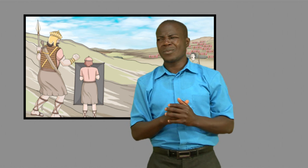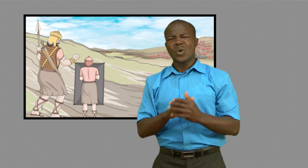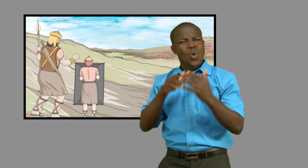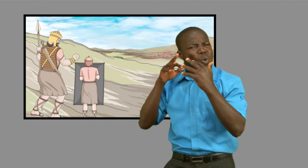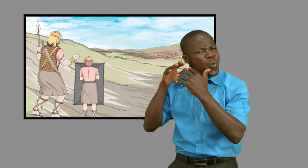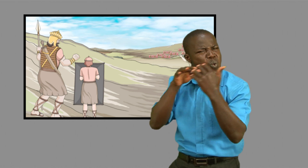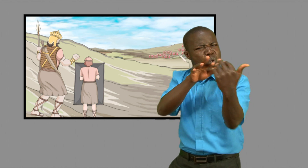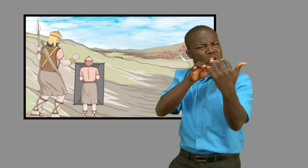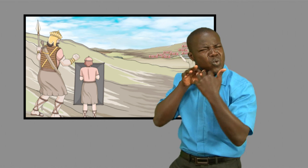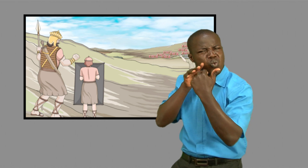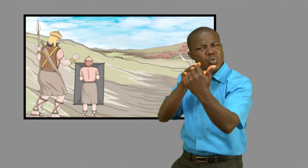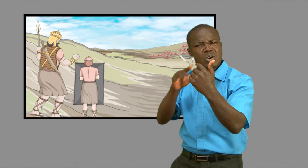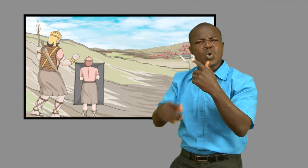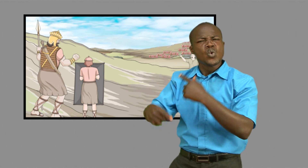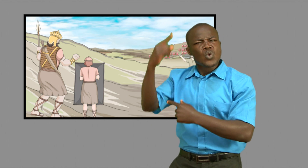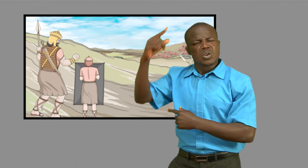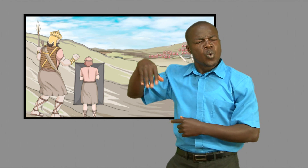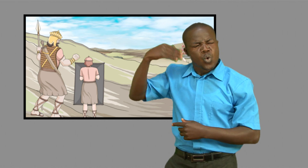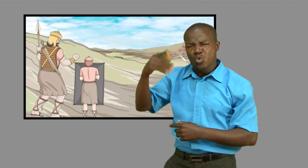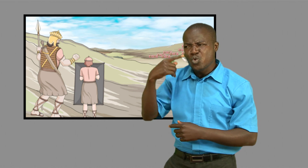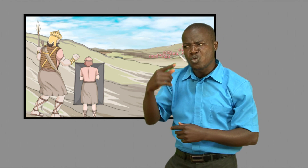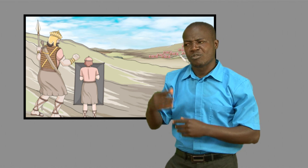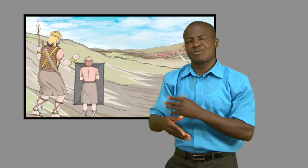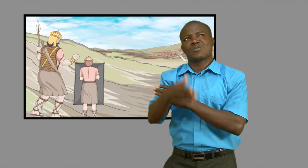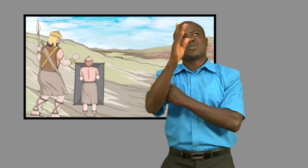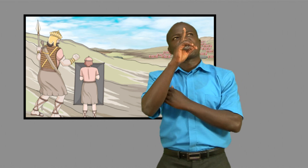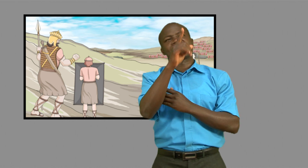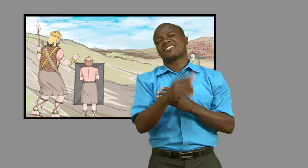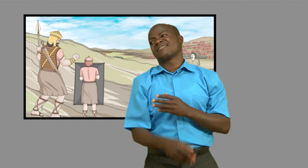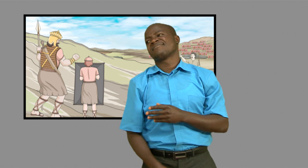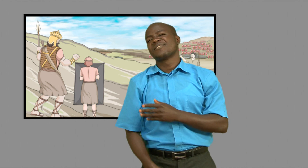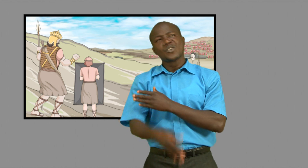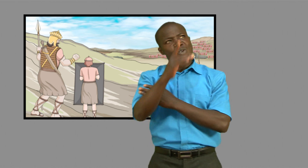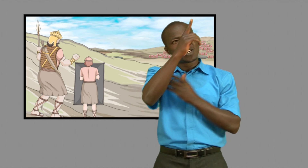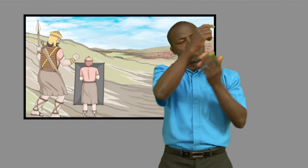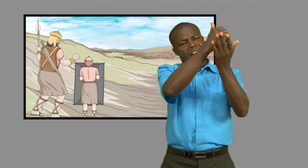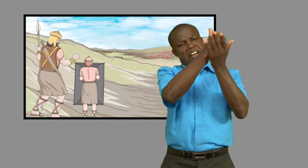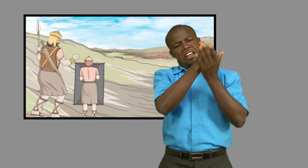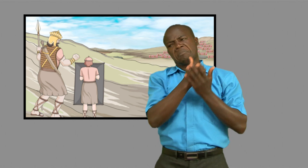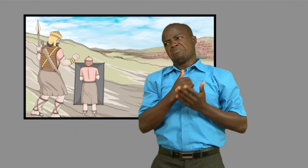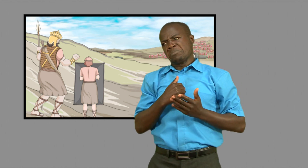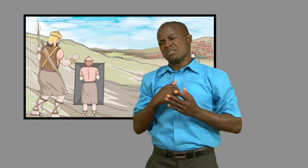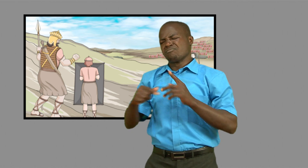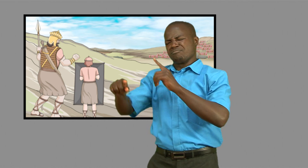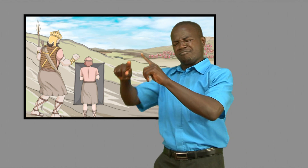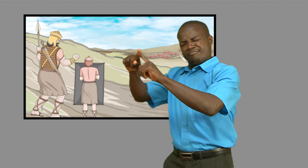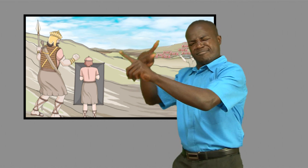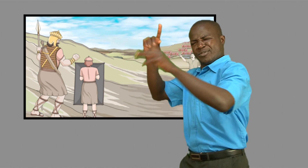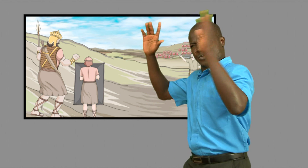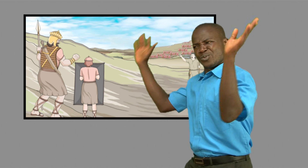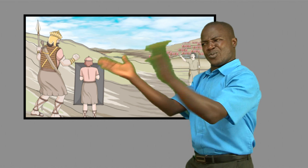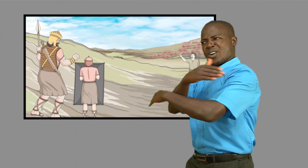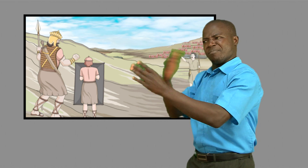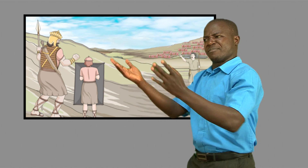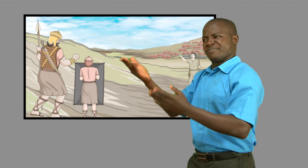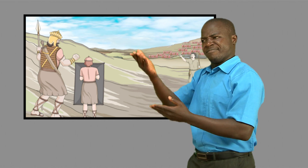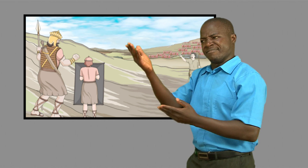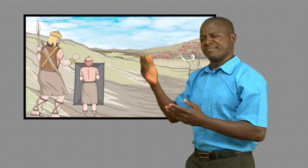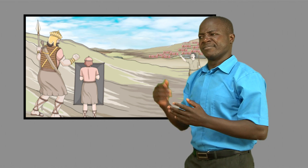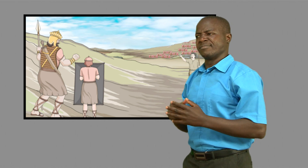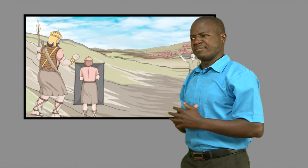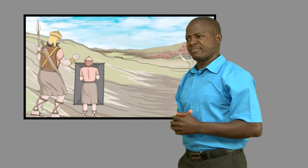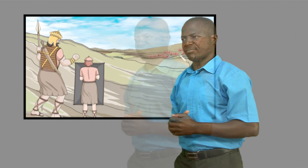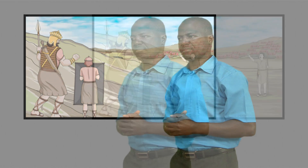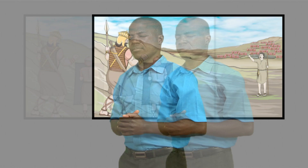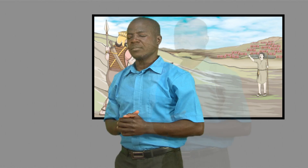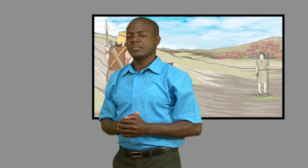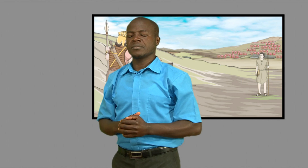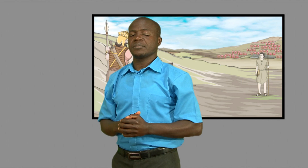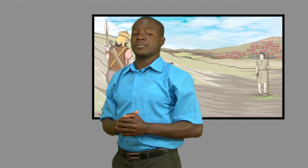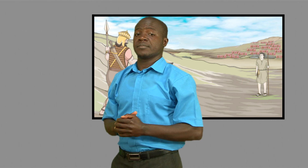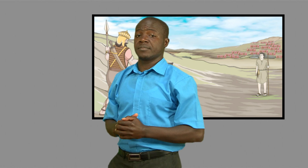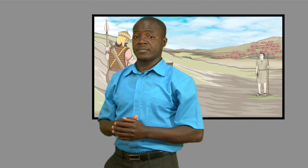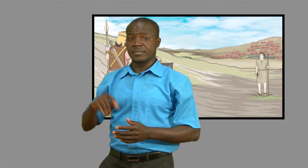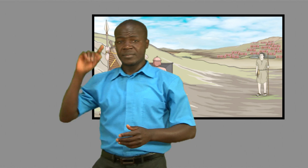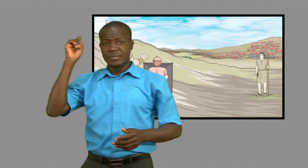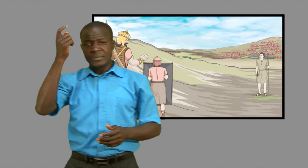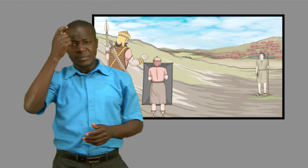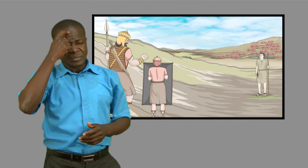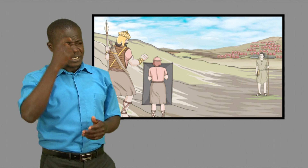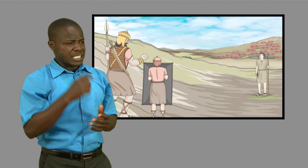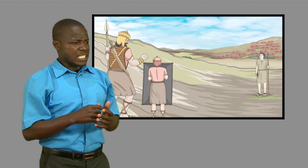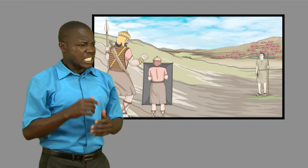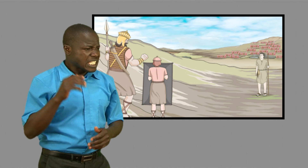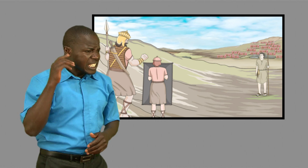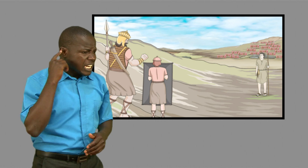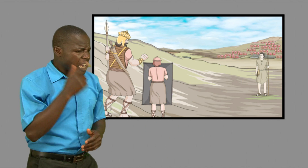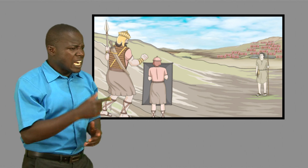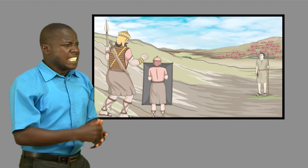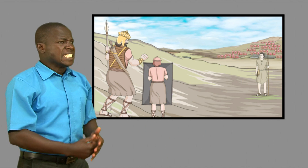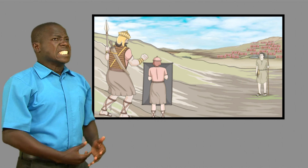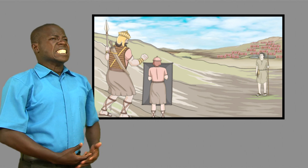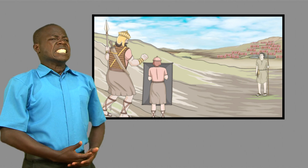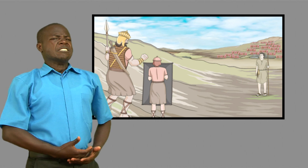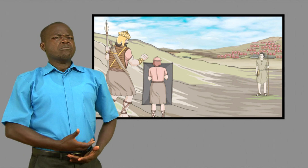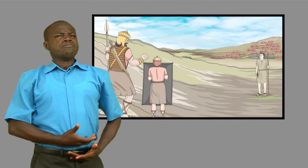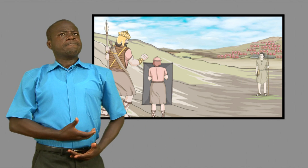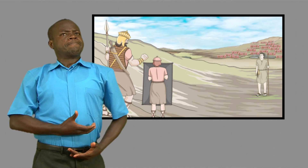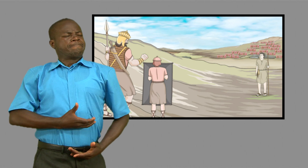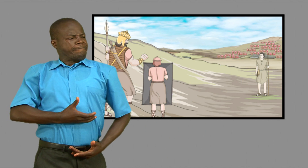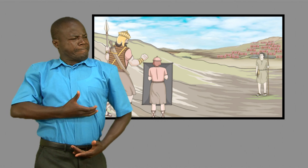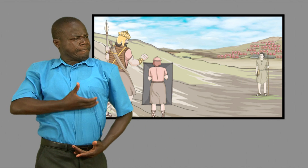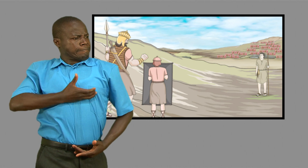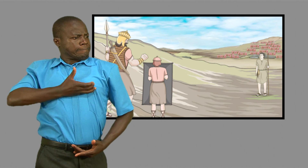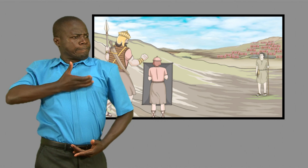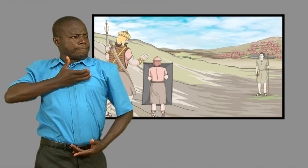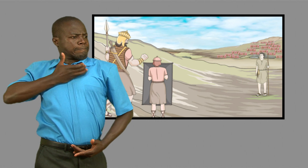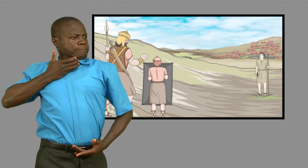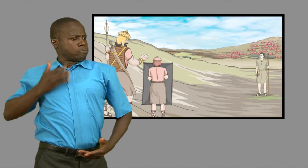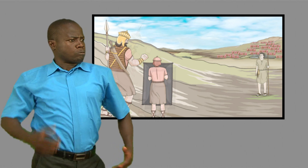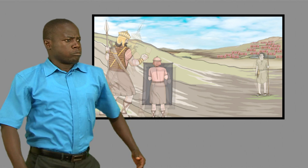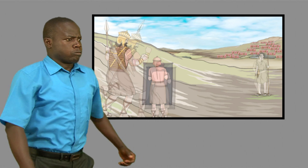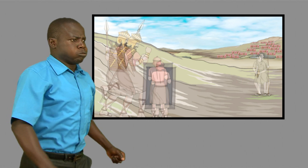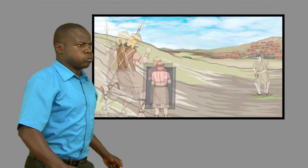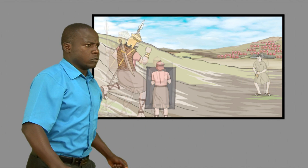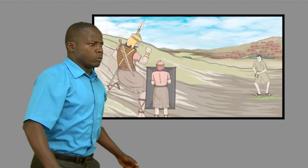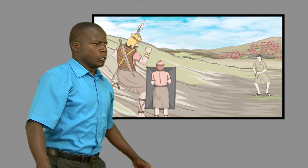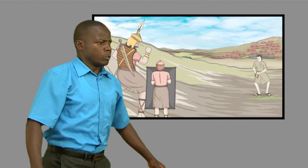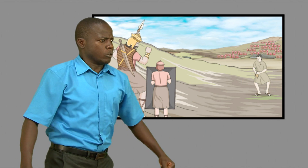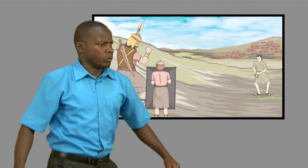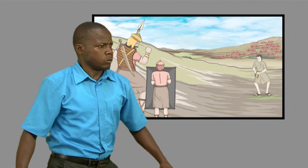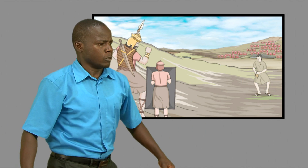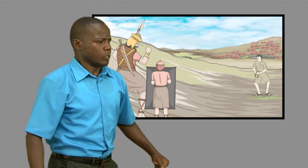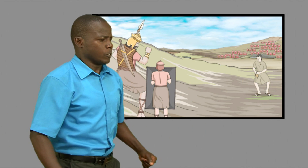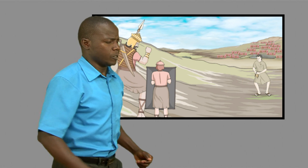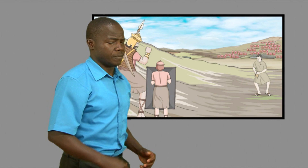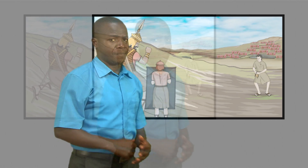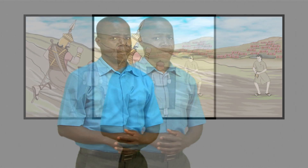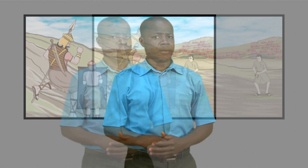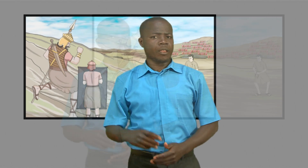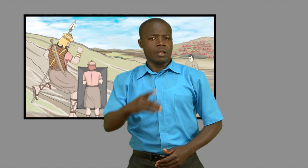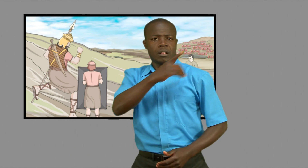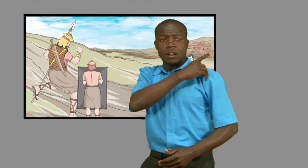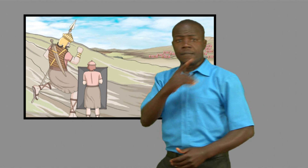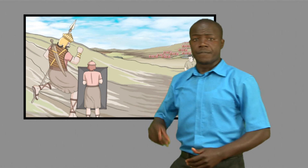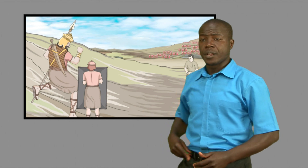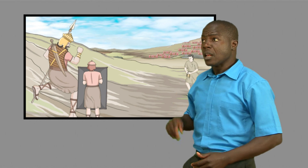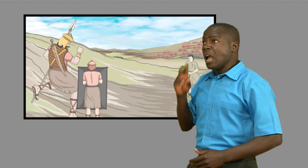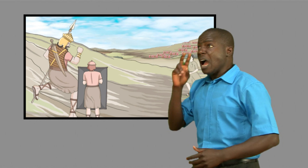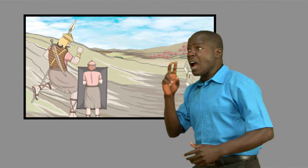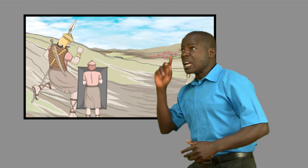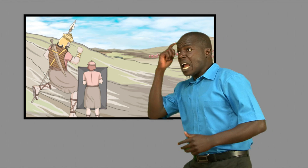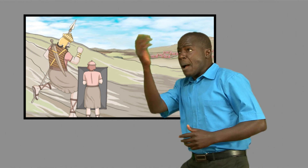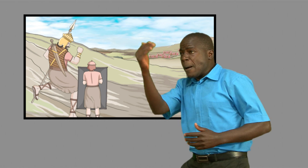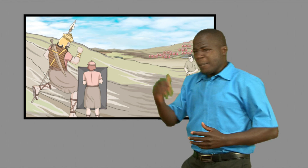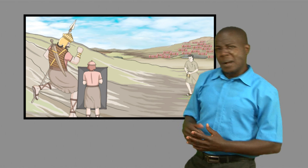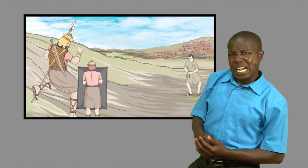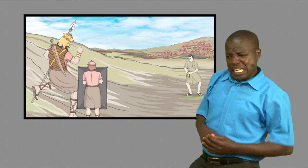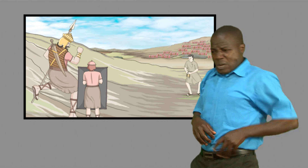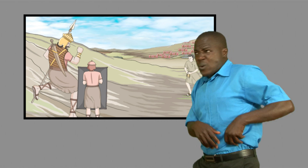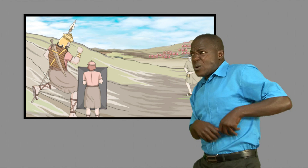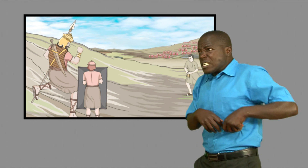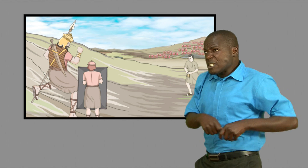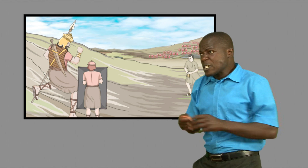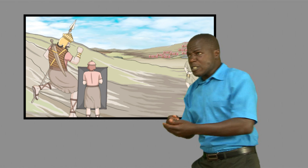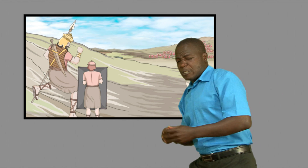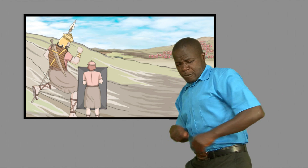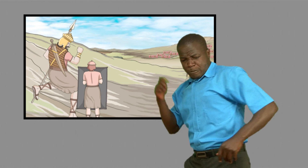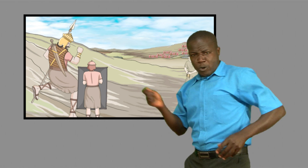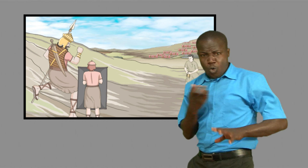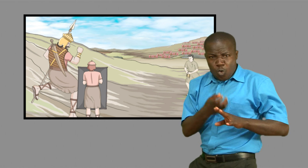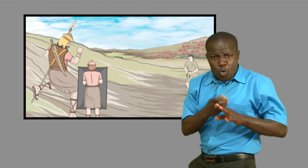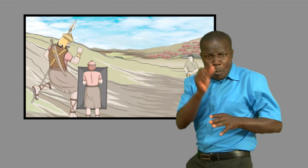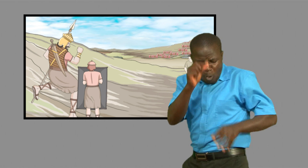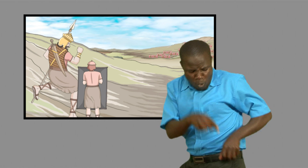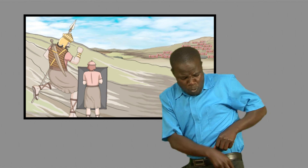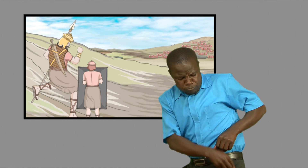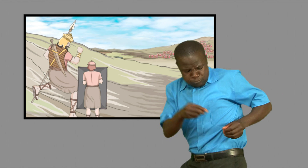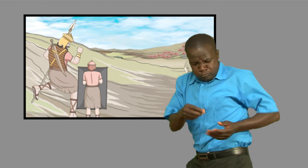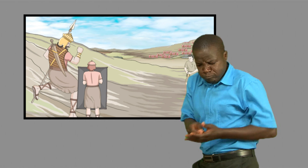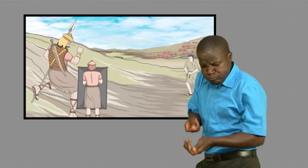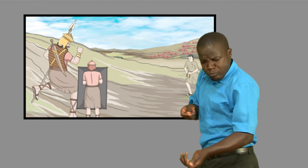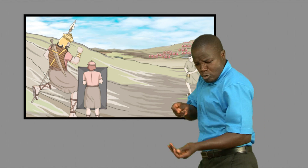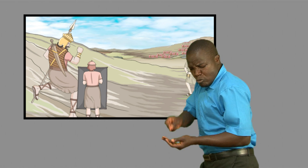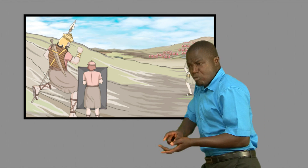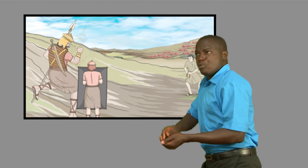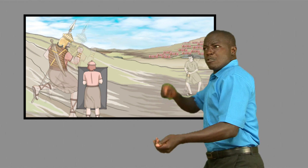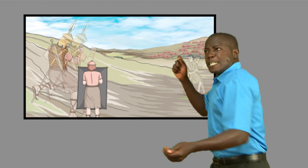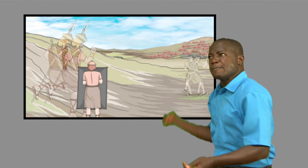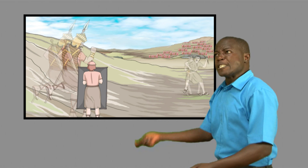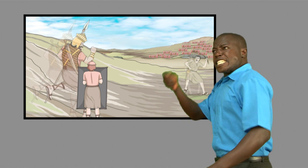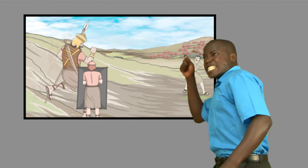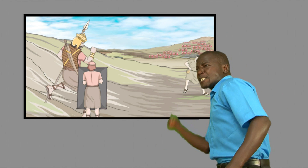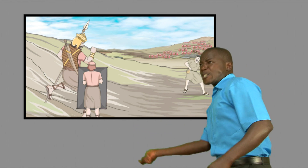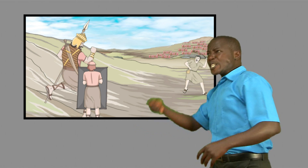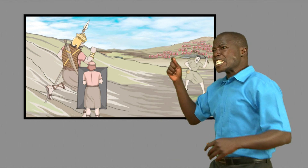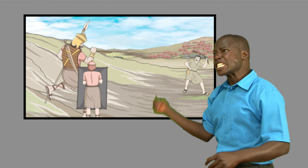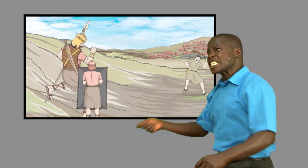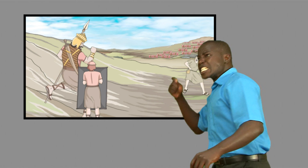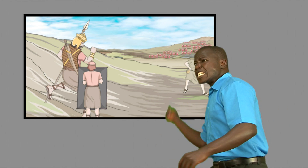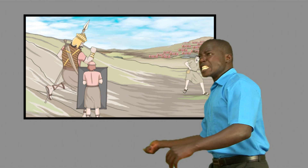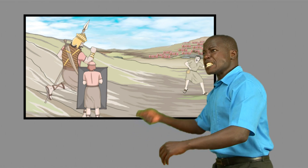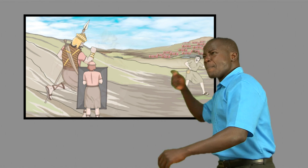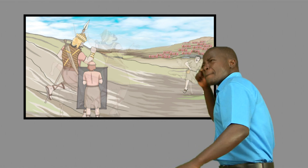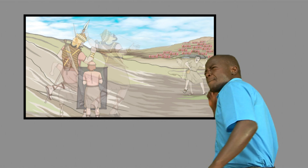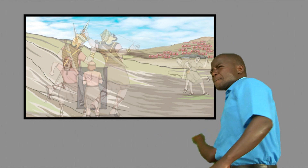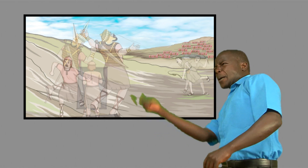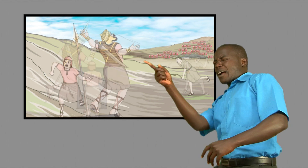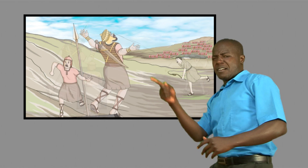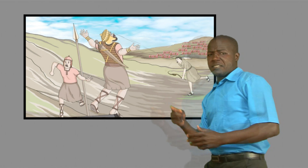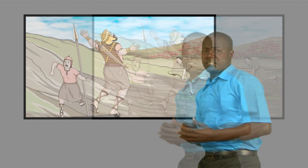As the Philistine started forward to attack him, David ran quickly toward the battle line to meet him.